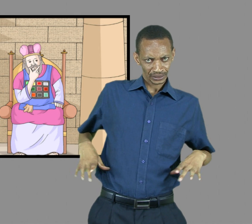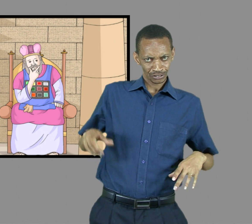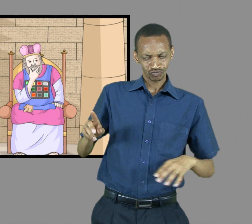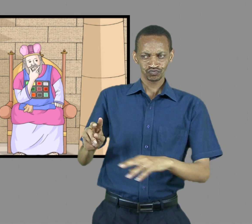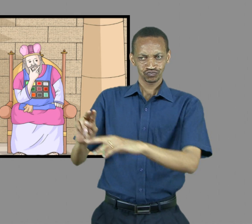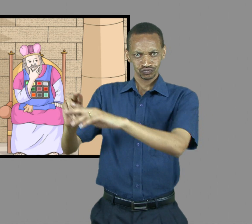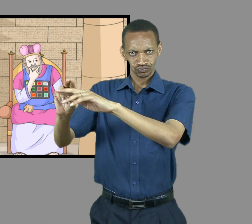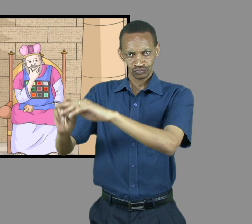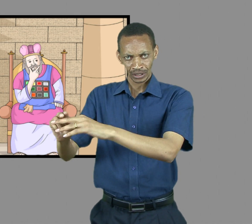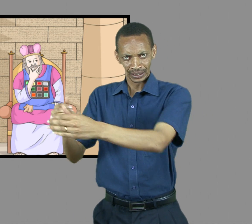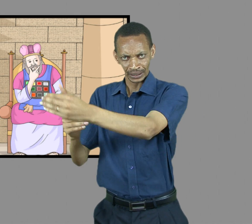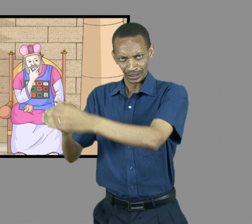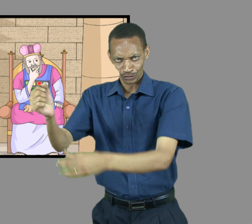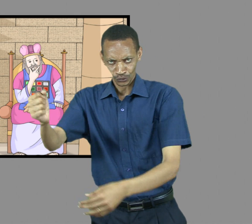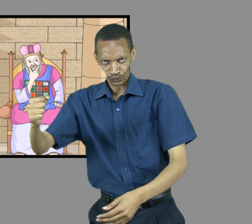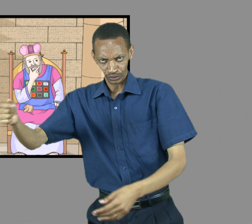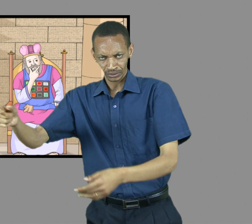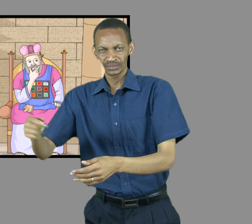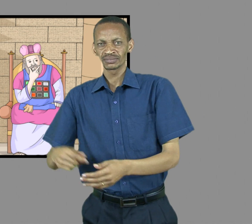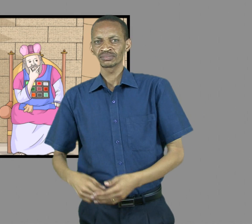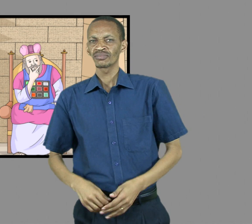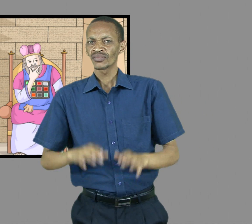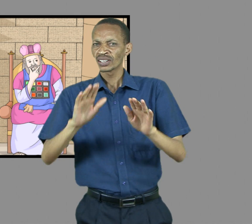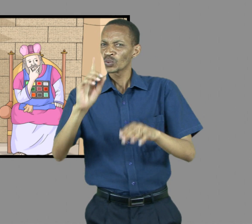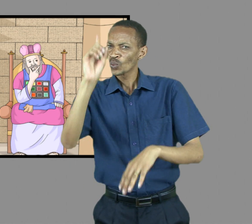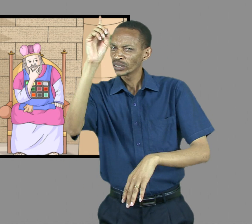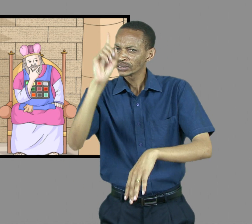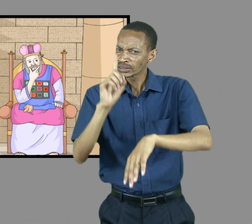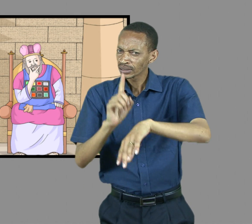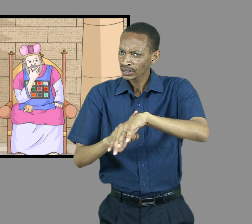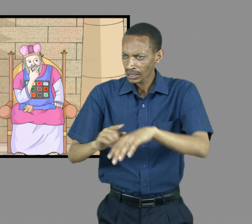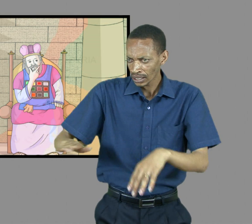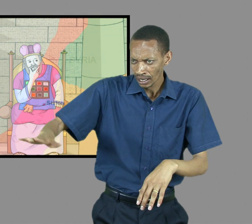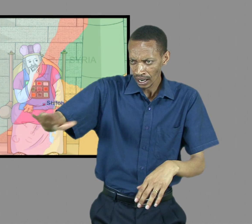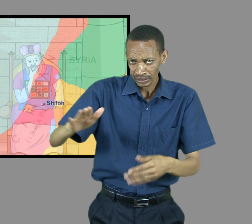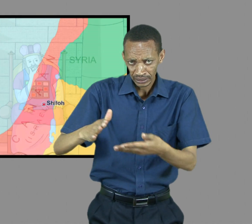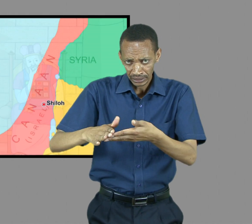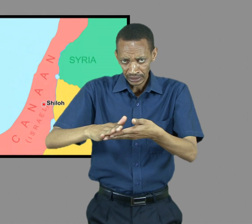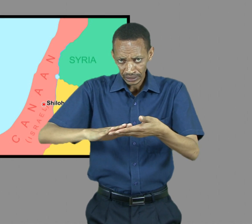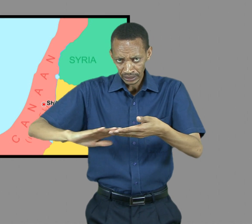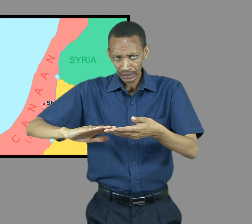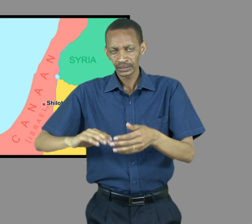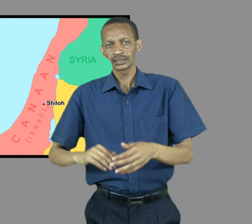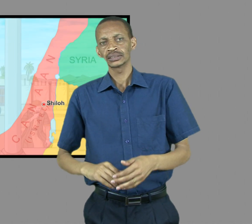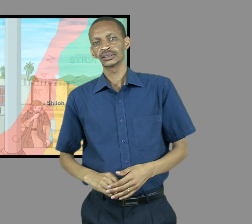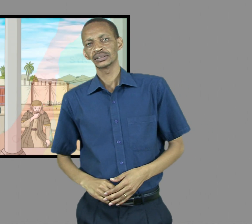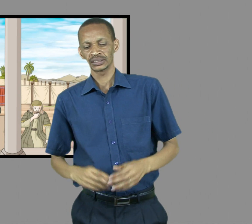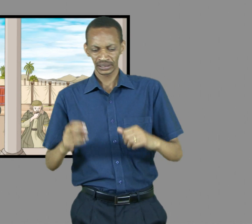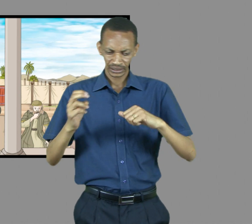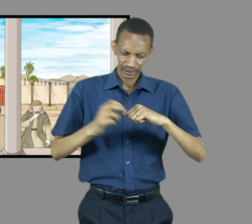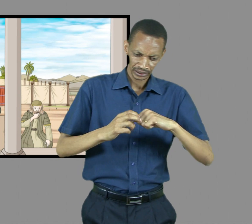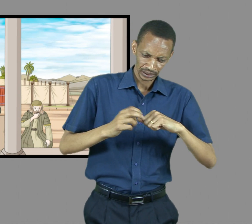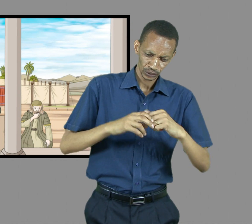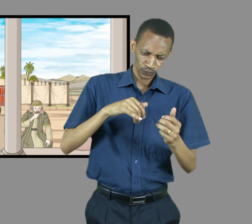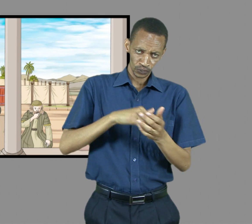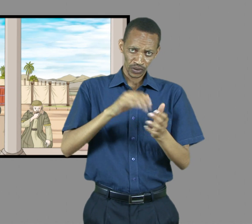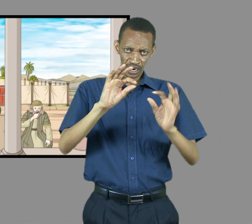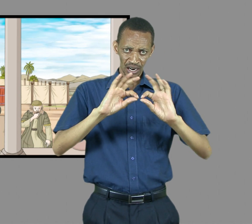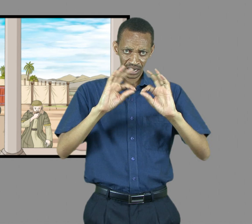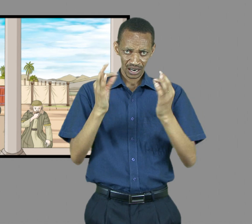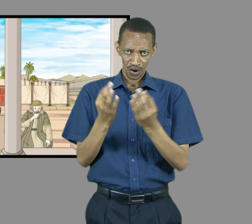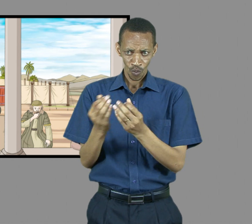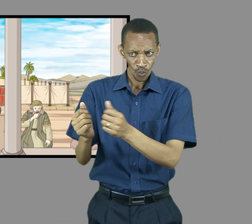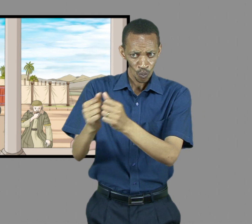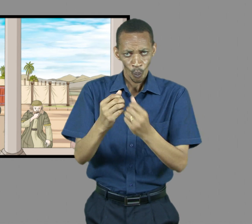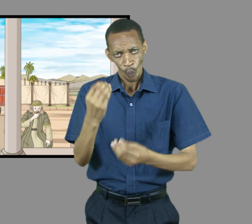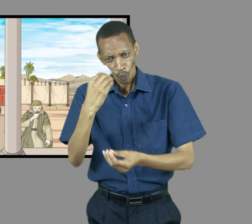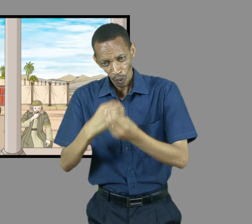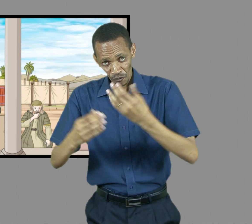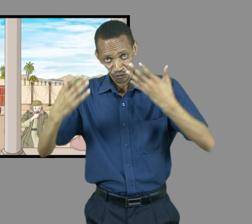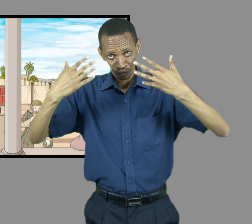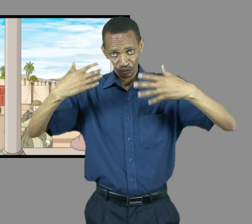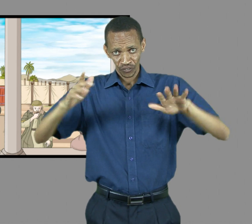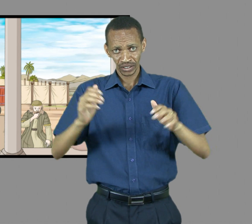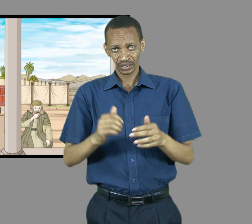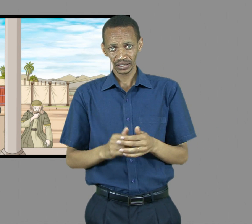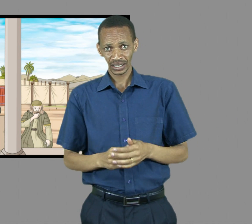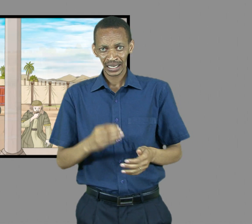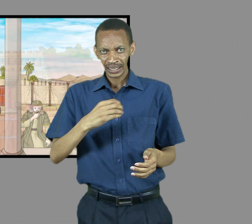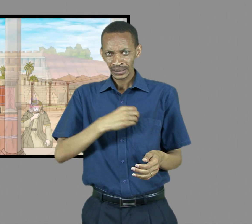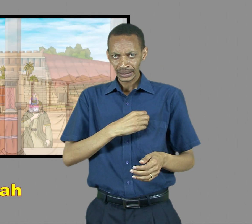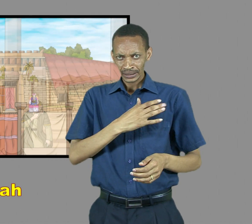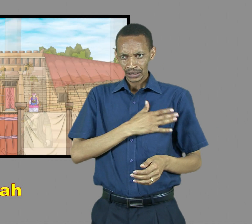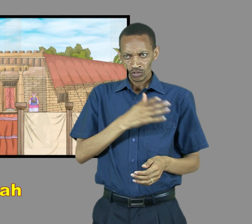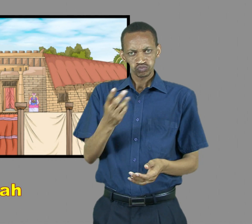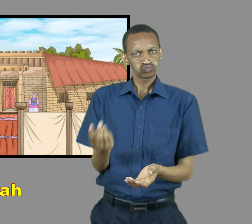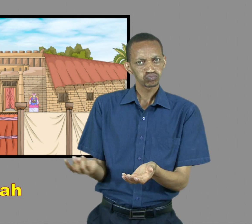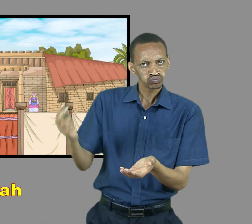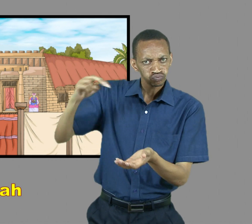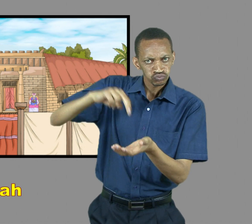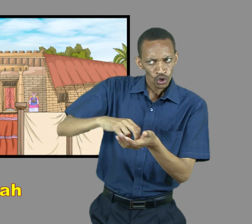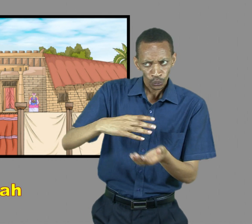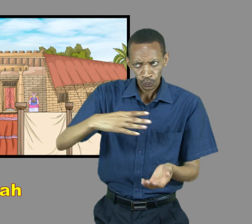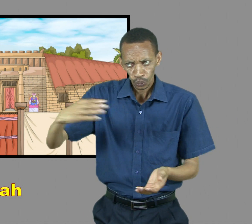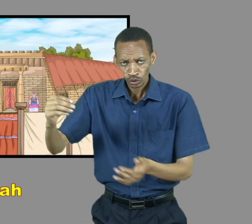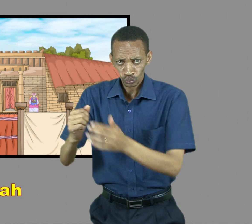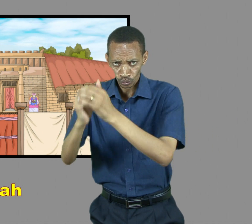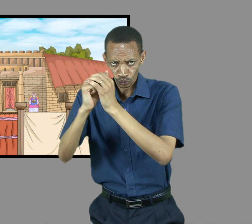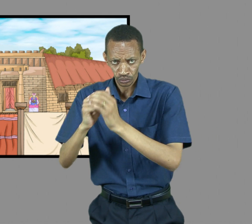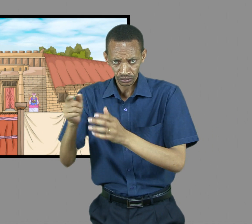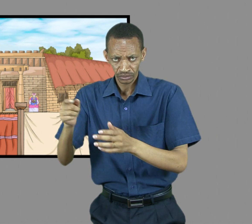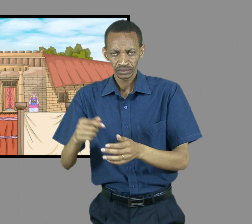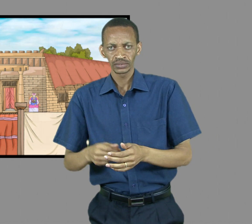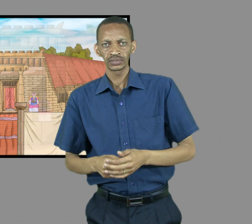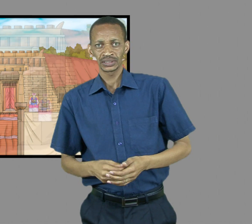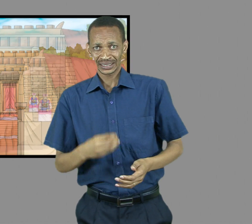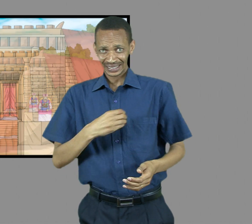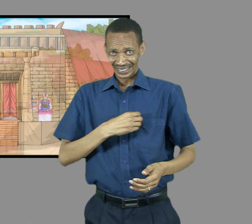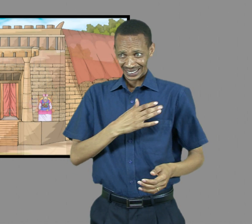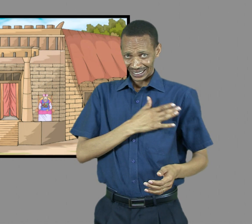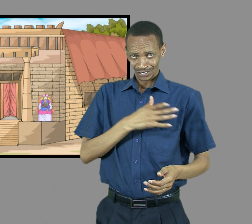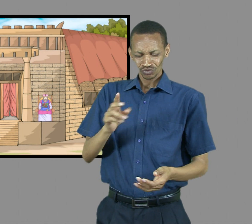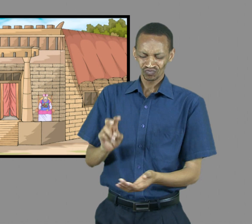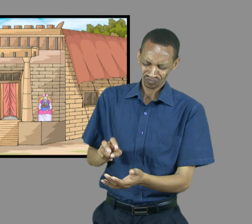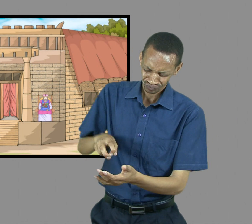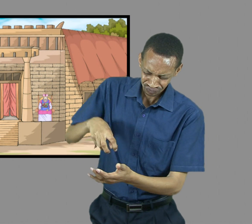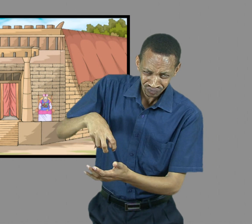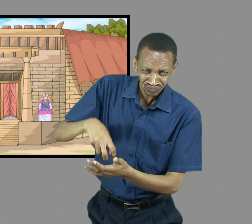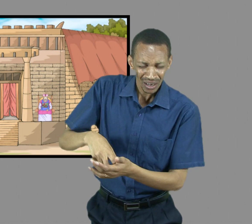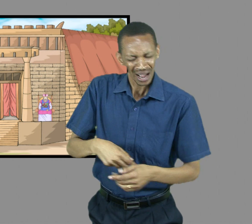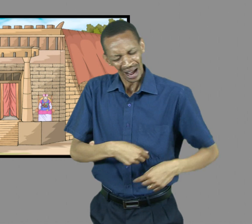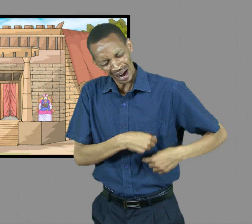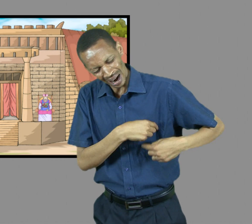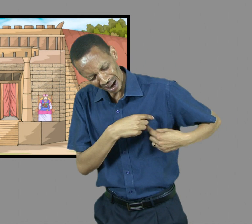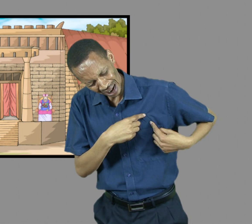Now Eli the priest was sitting on a chair by the doorpost of the temple of the LORD.